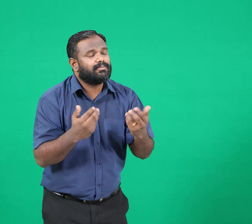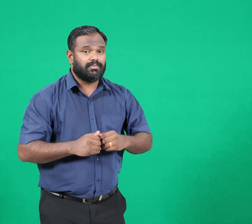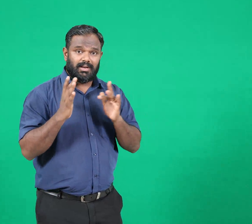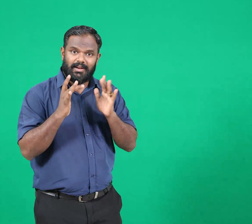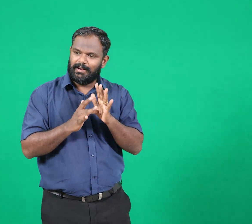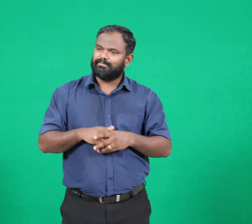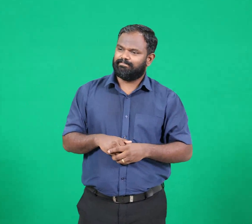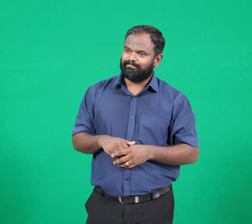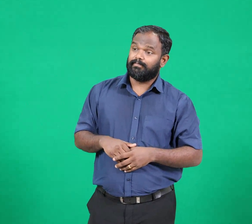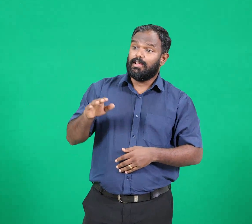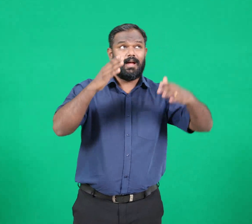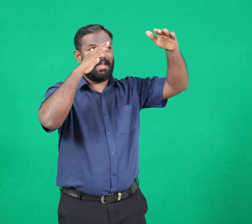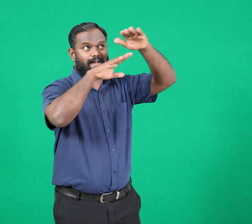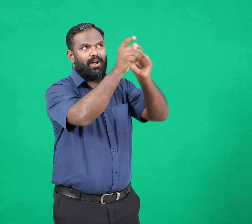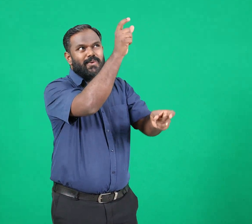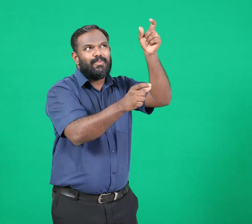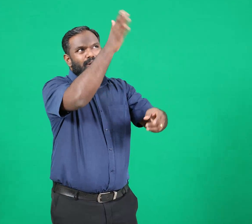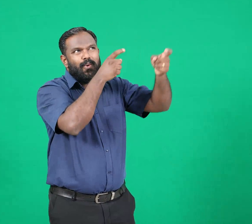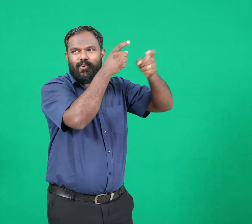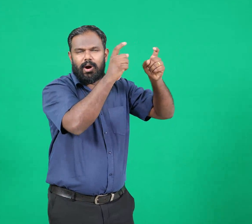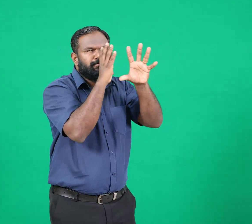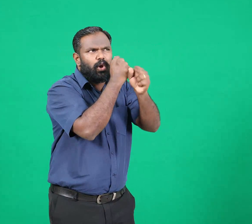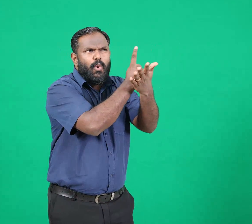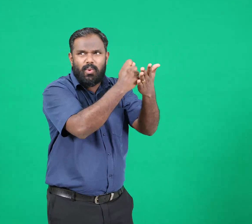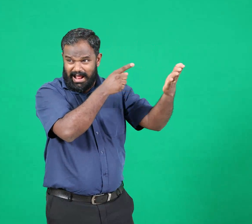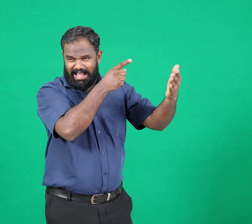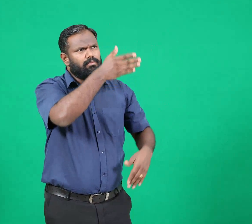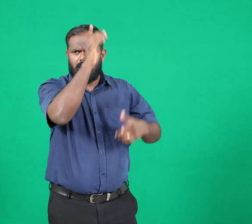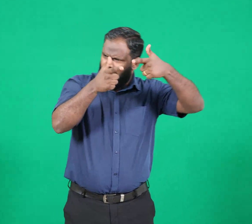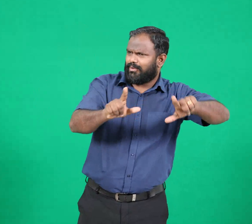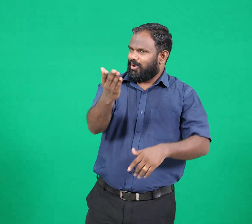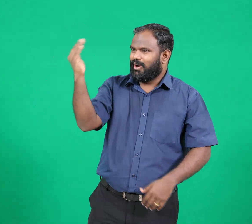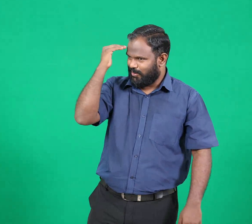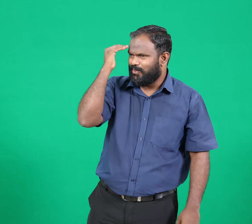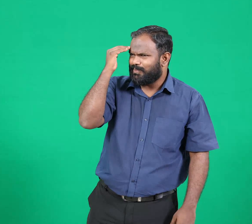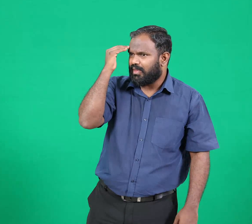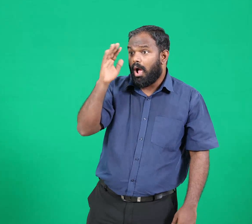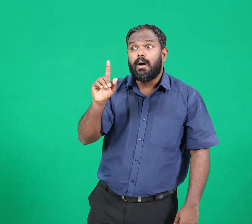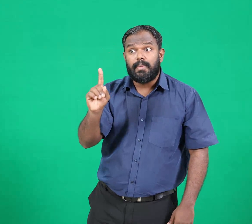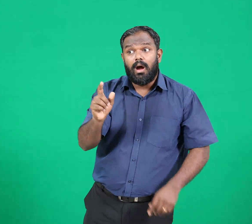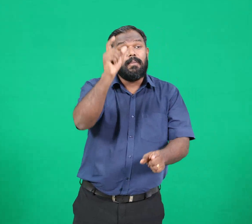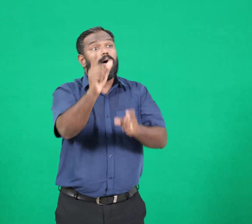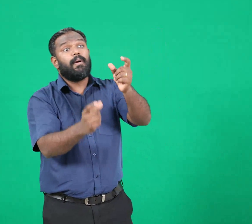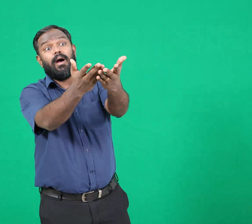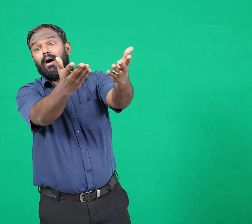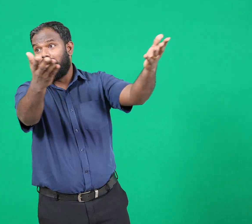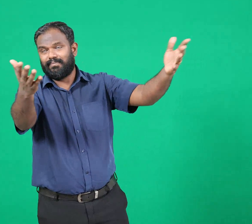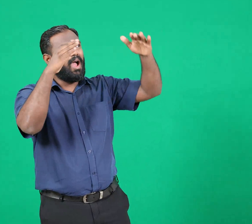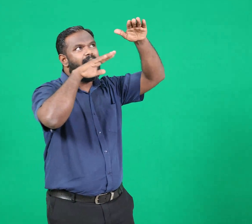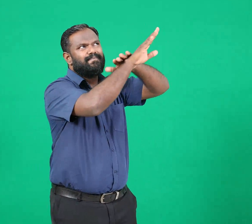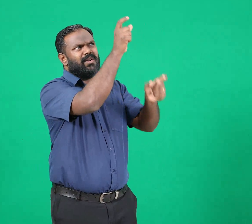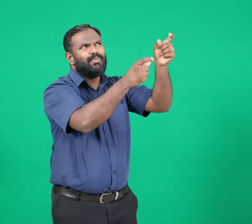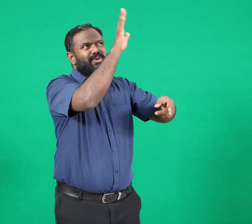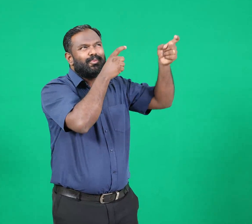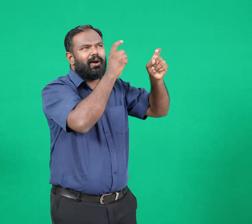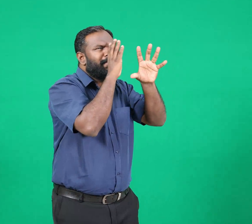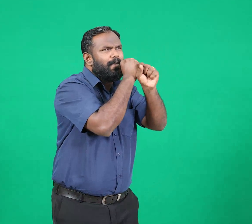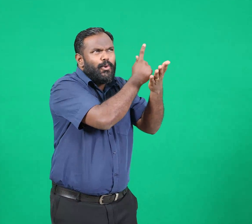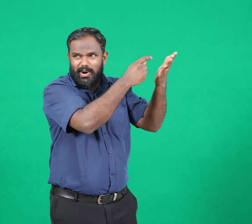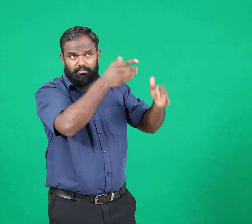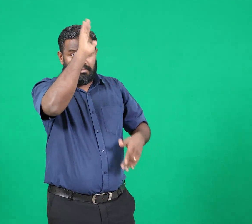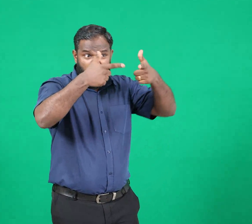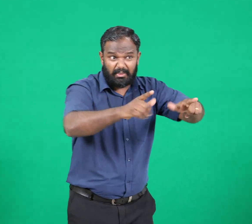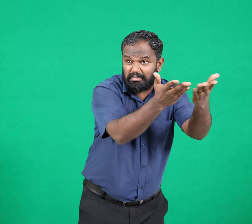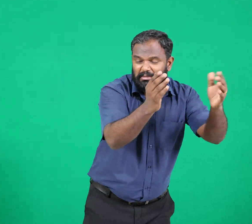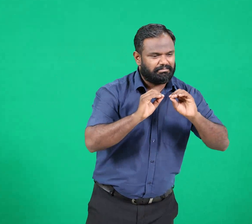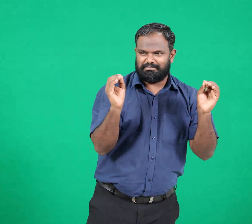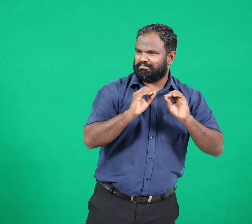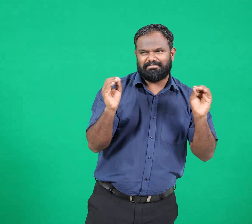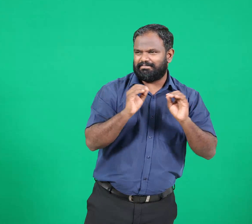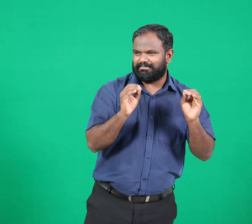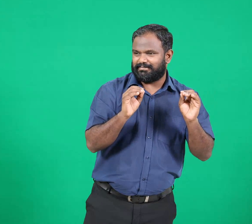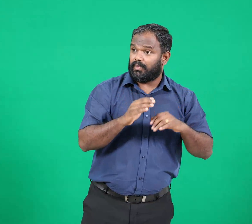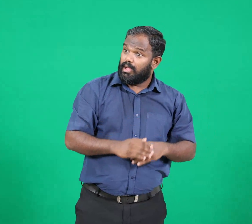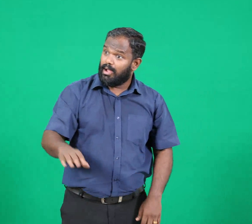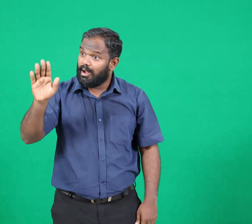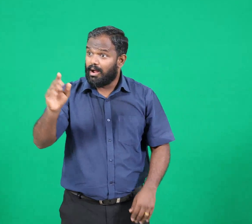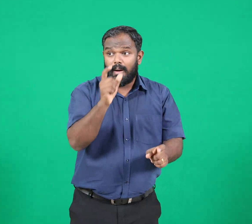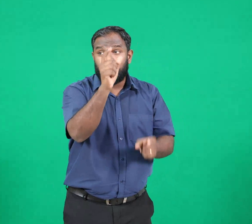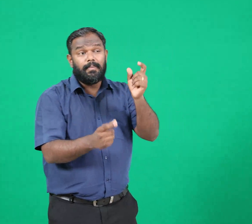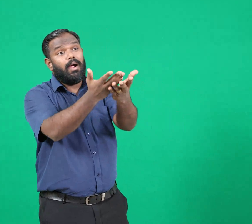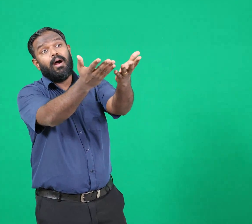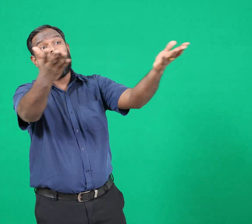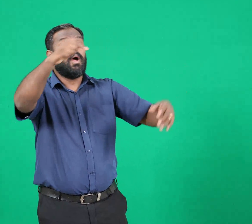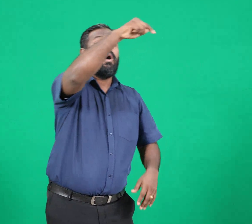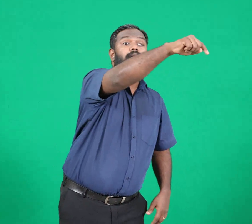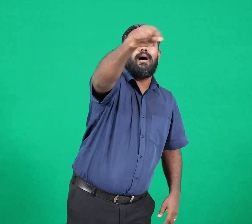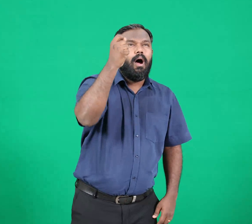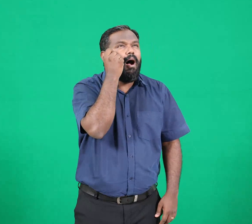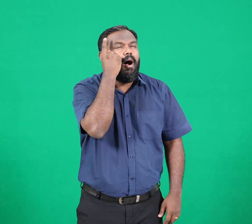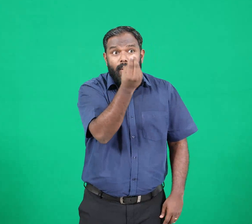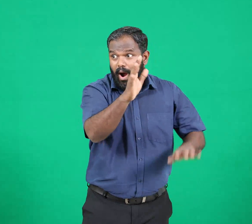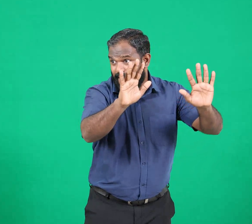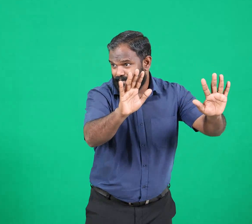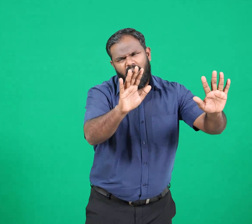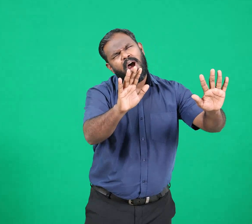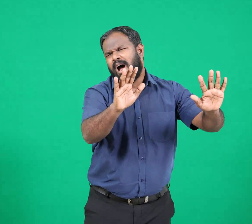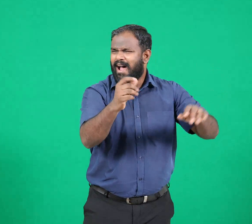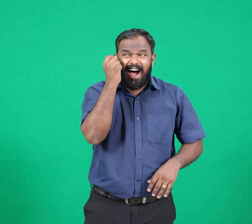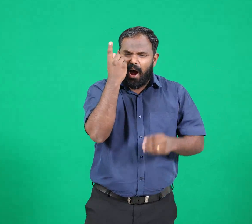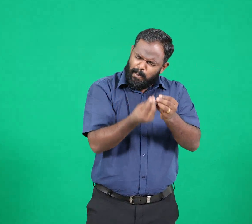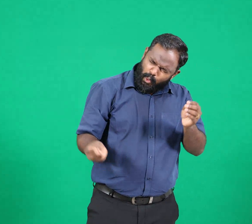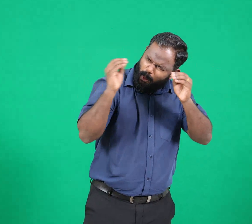He replied, "The knowledge of the mysteries of the kingdom of heaven has been given to you, but not to them.